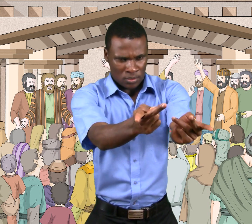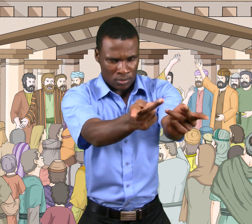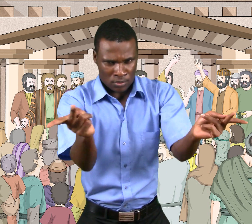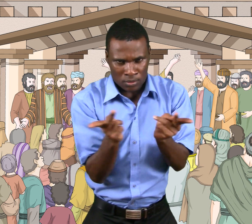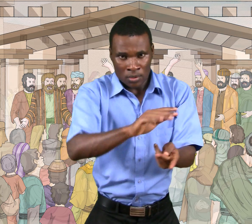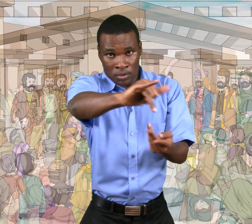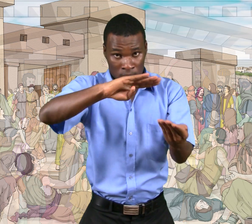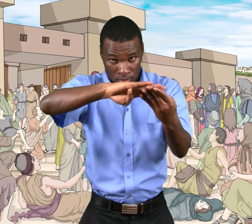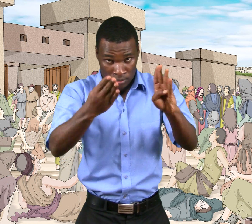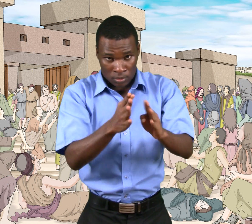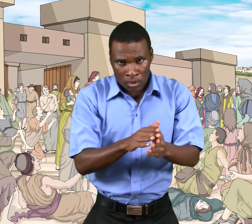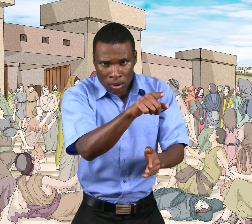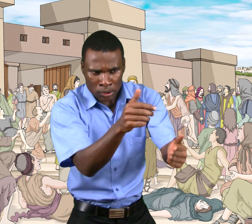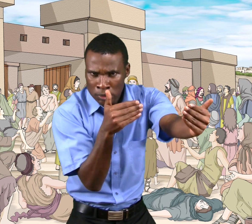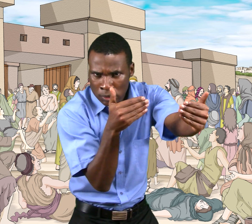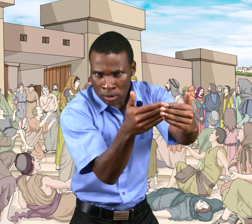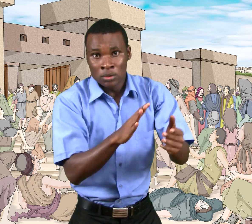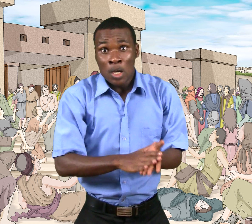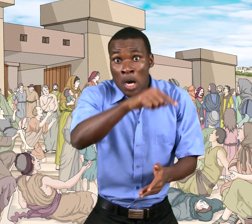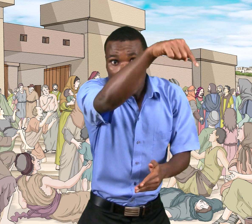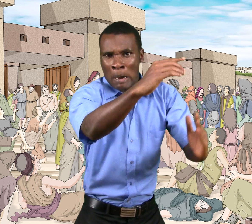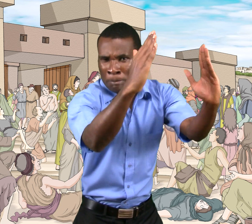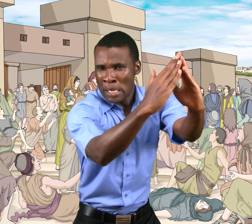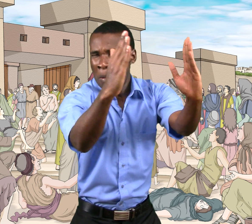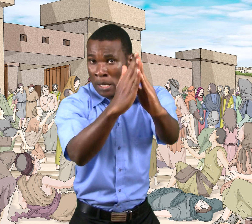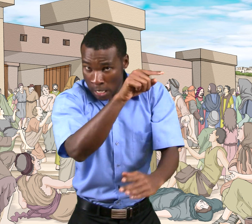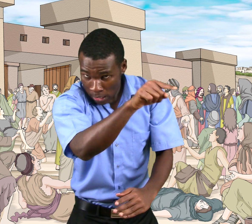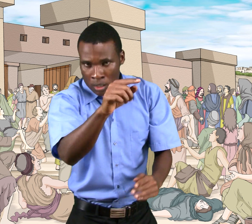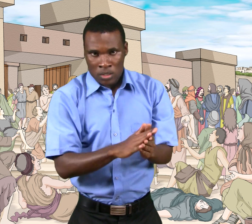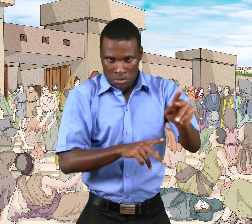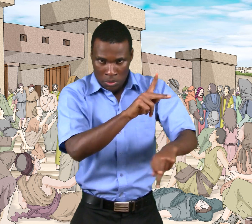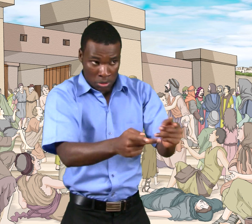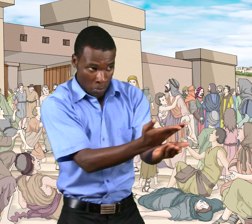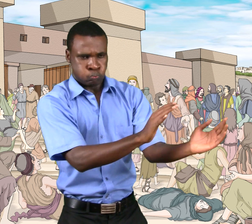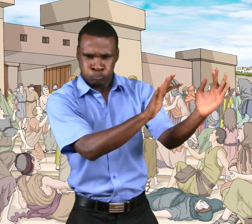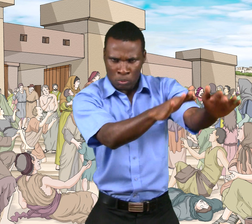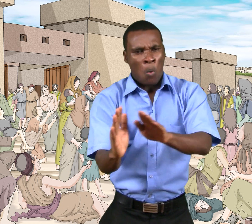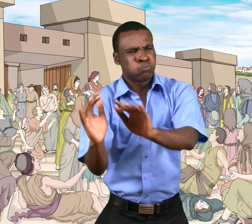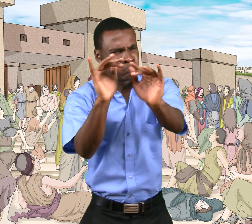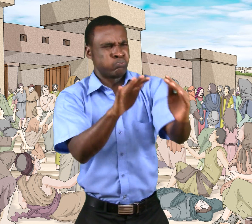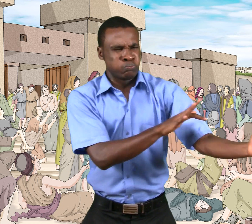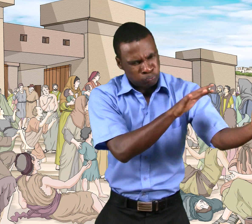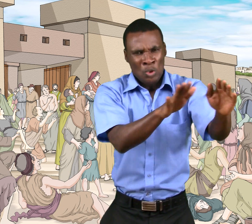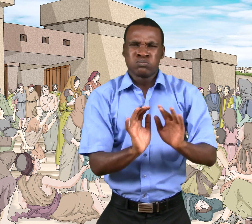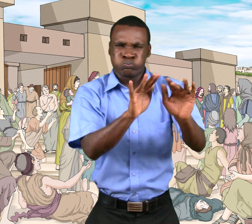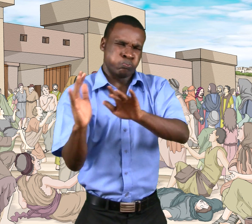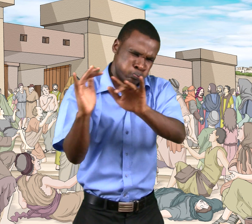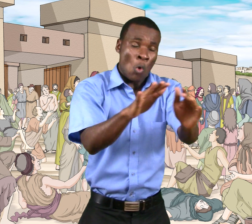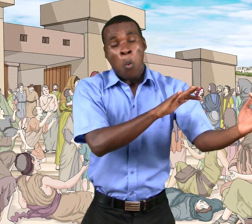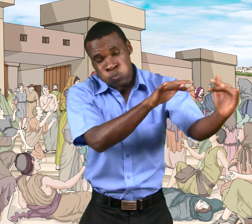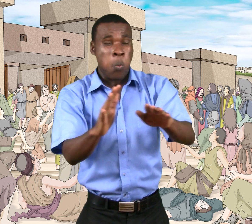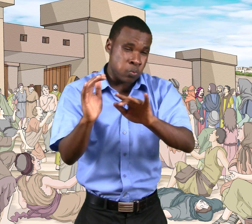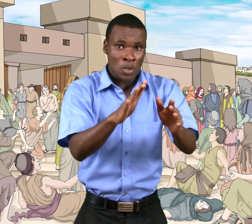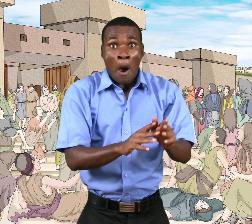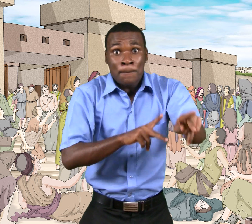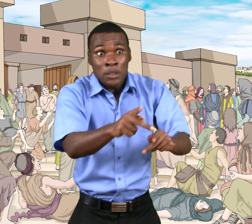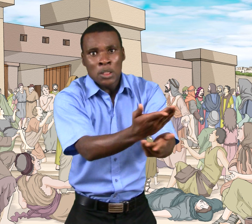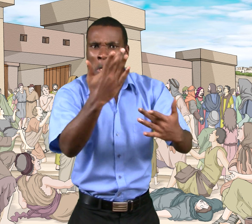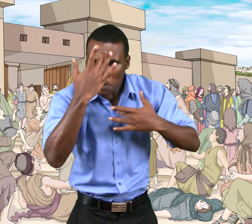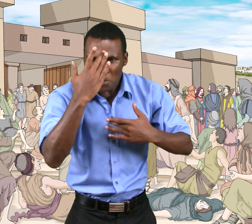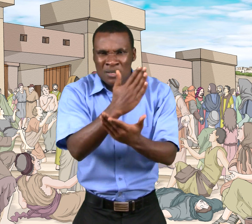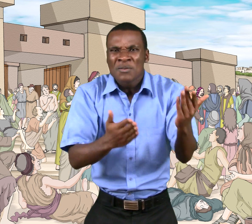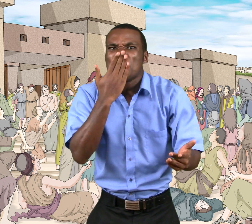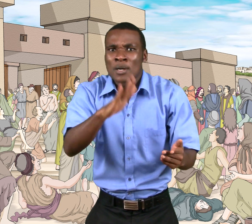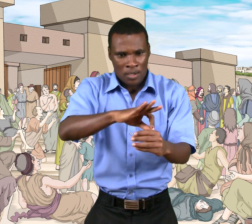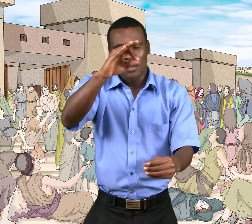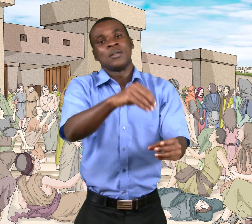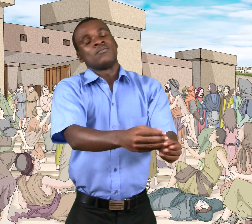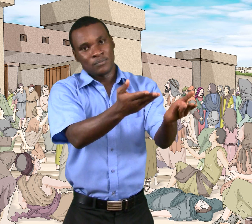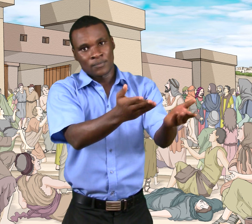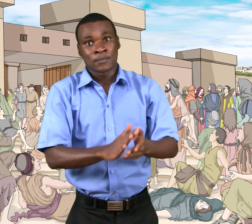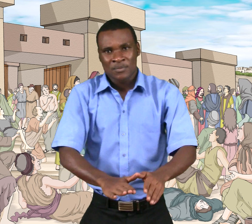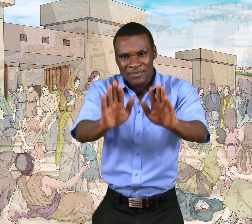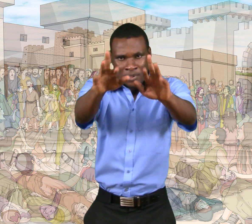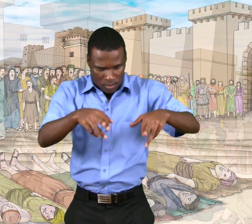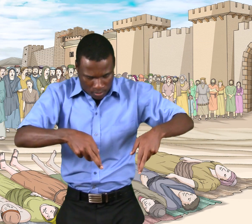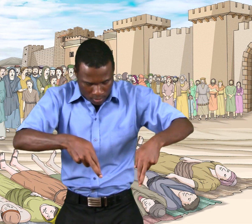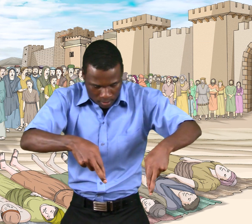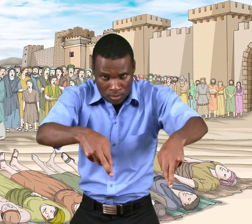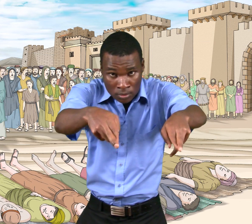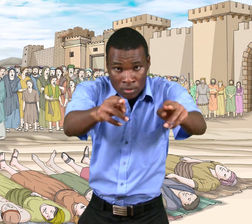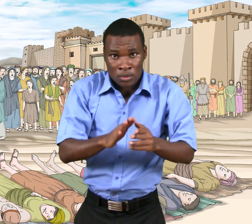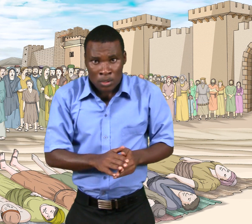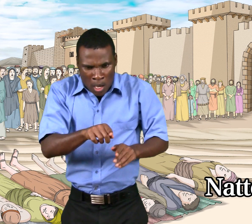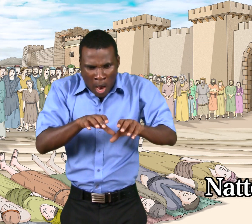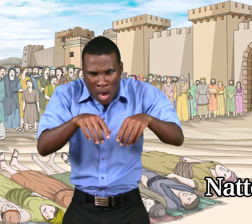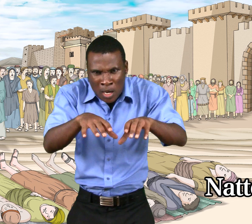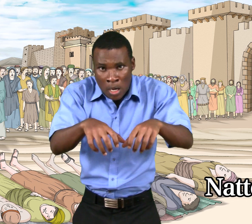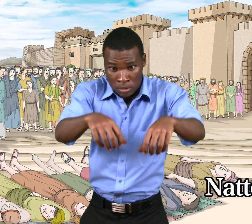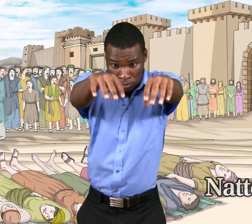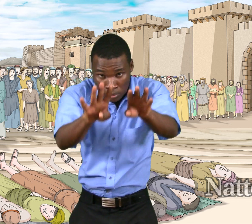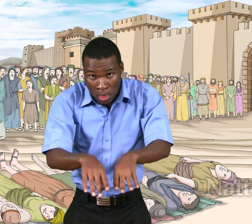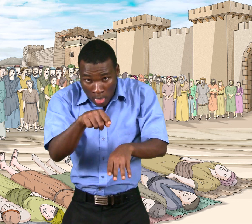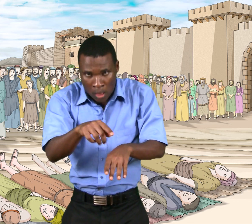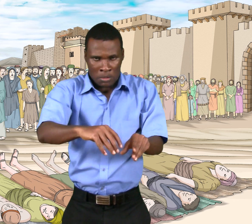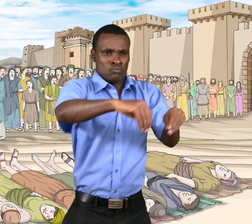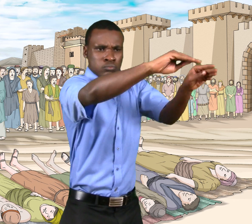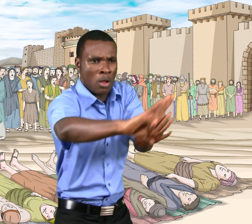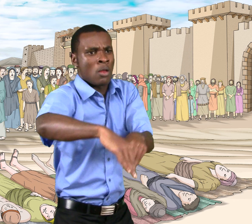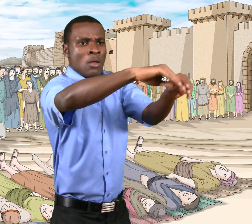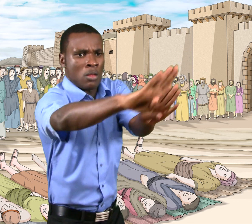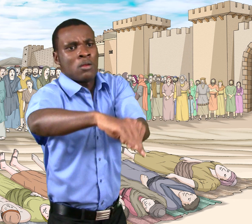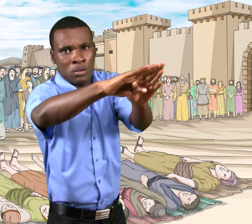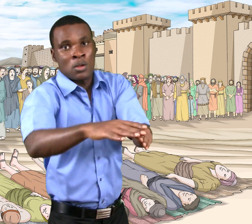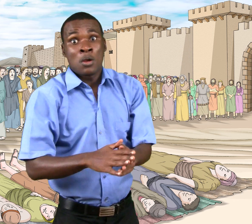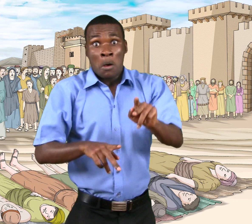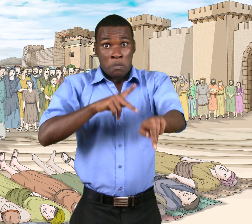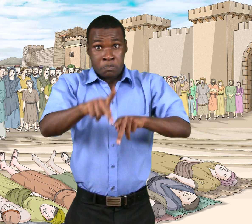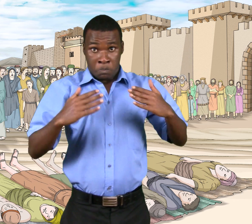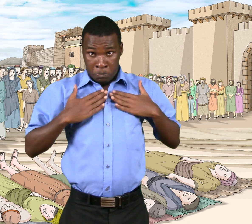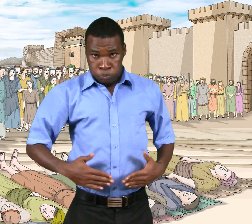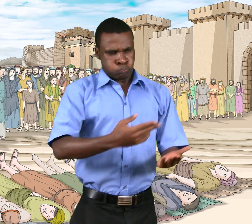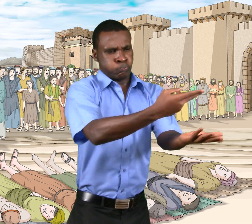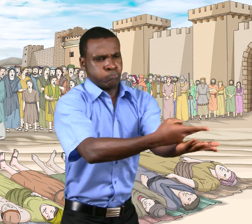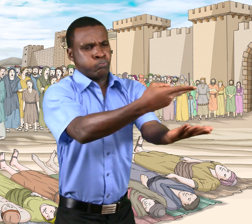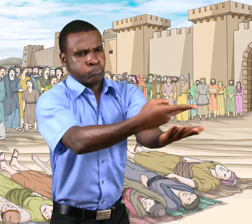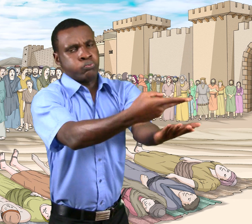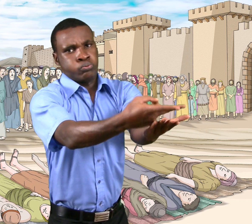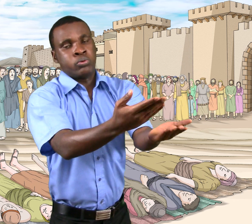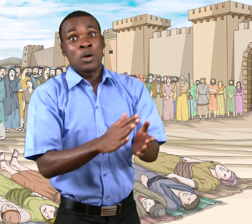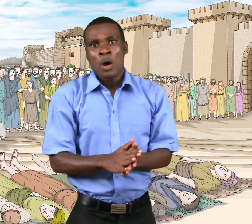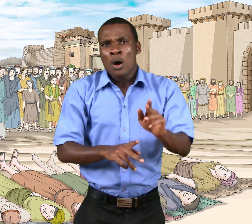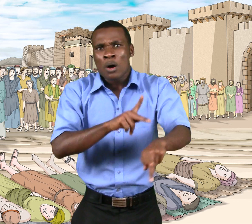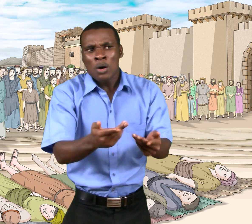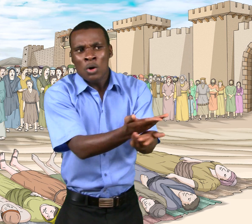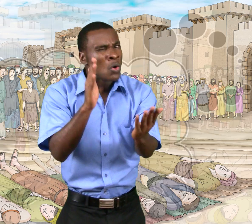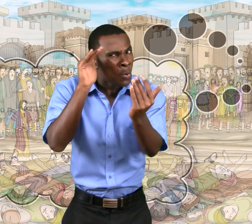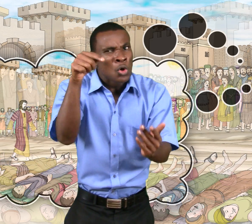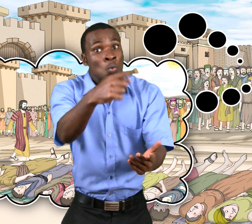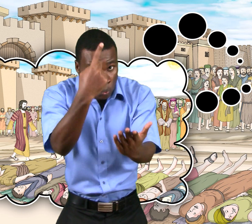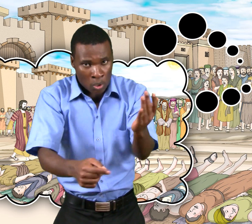As a result, people brought the sick into the streets and laid them on cots and mats, so that at least Peter’s shadow might fall on some of them as he passed by.